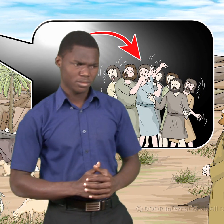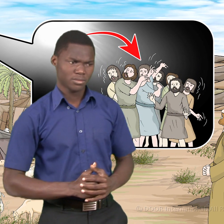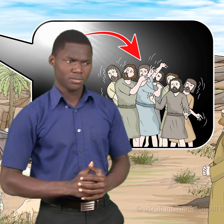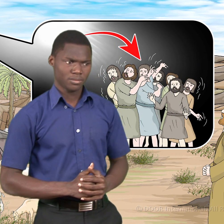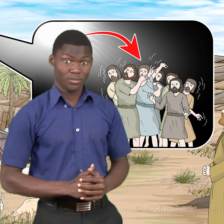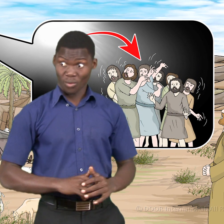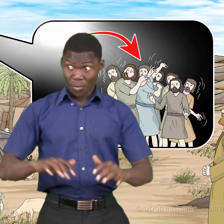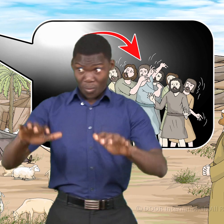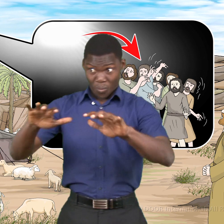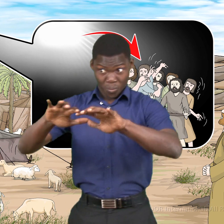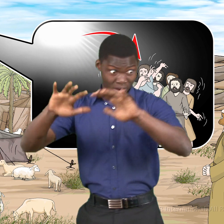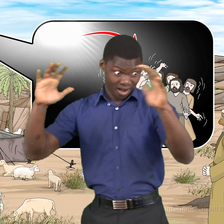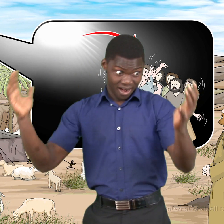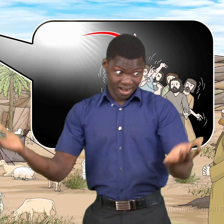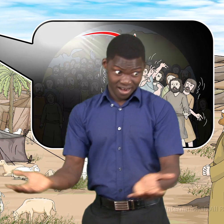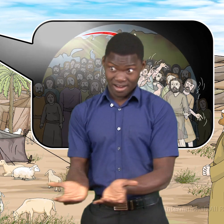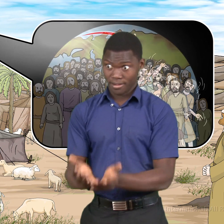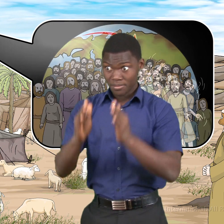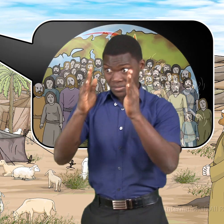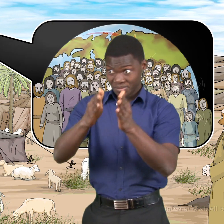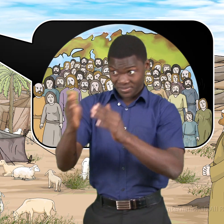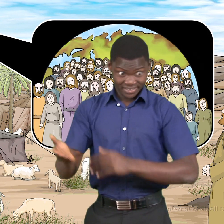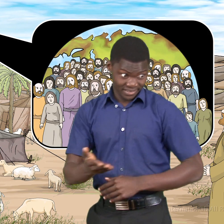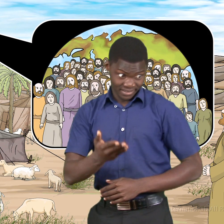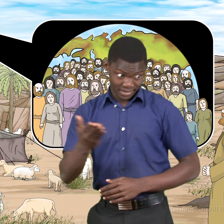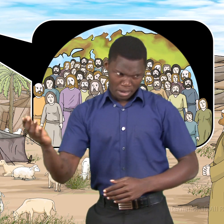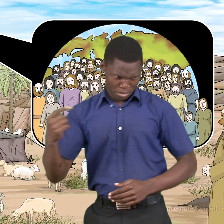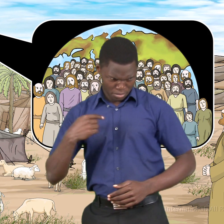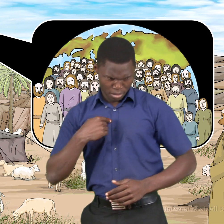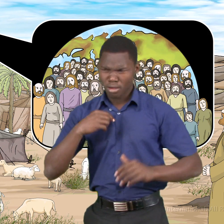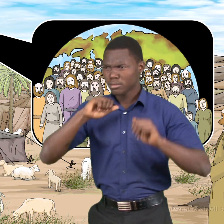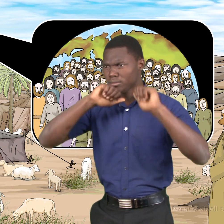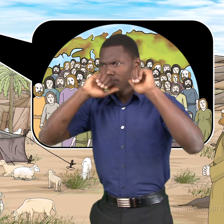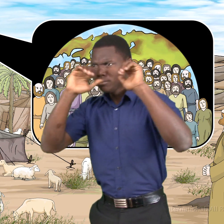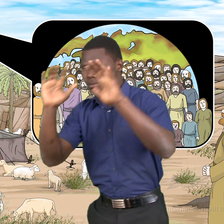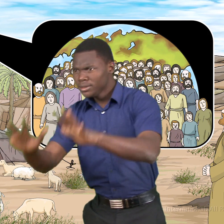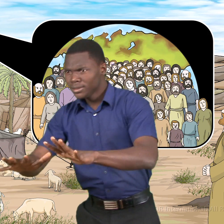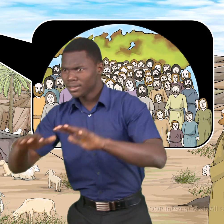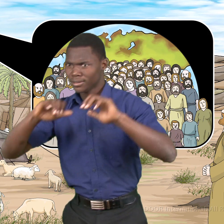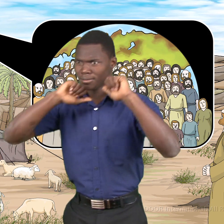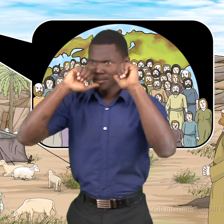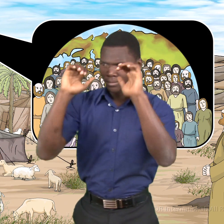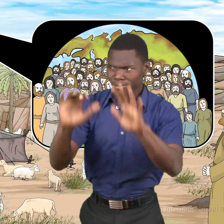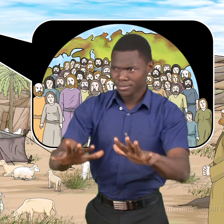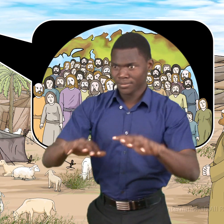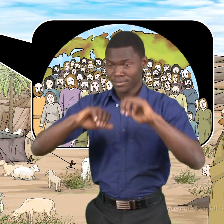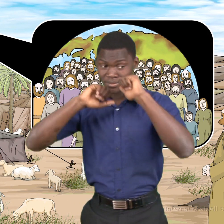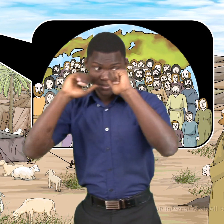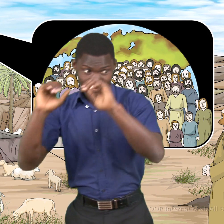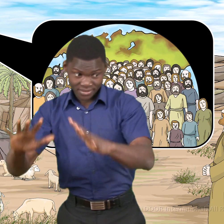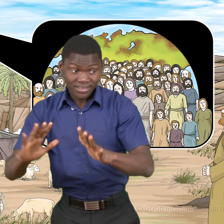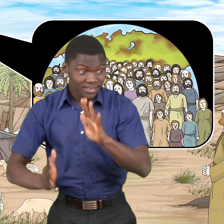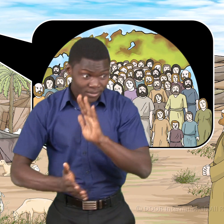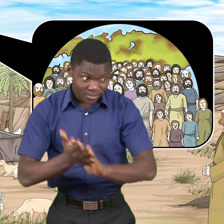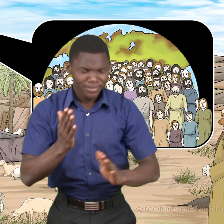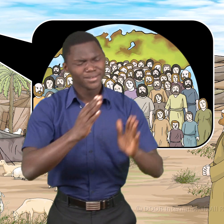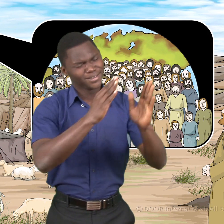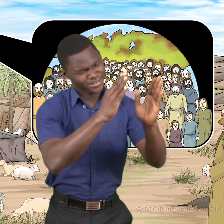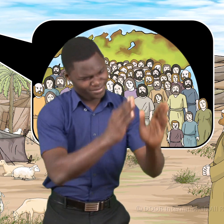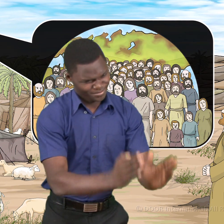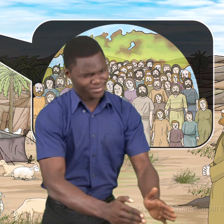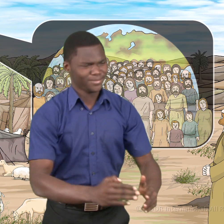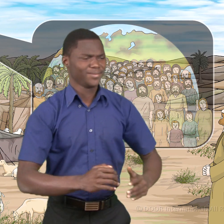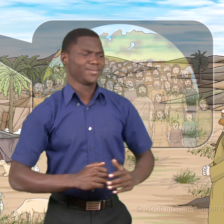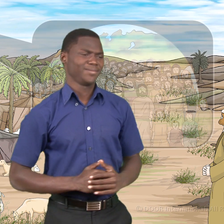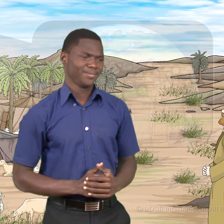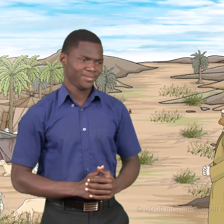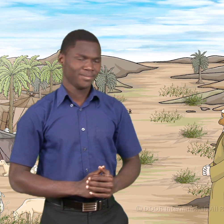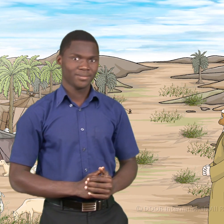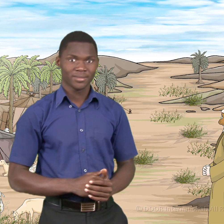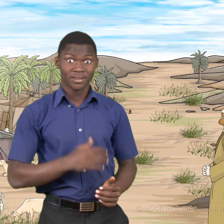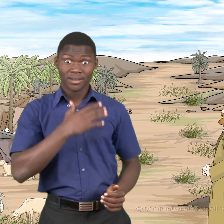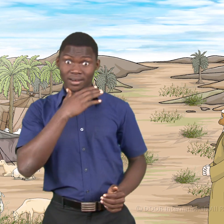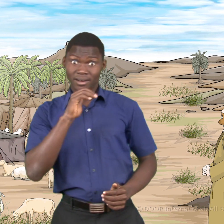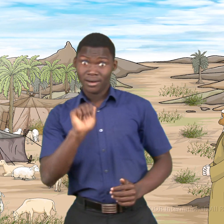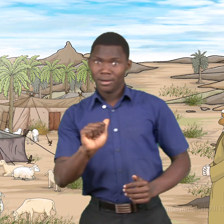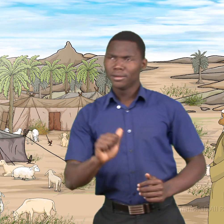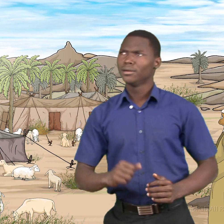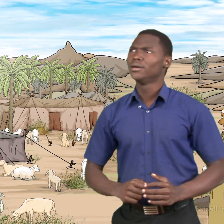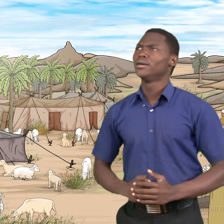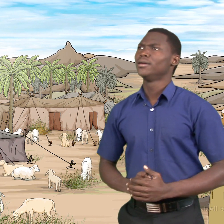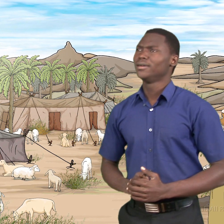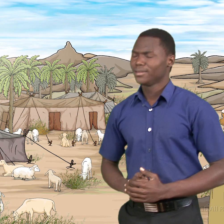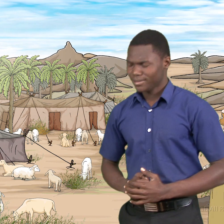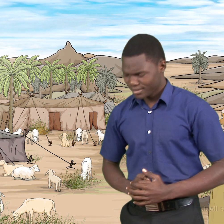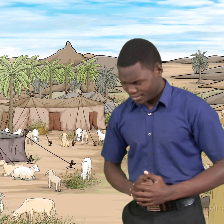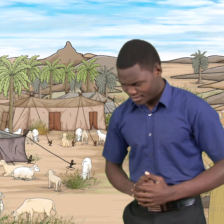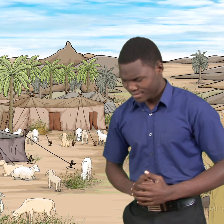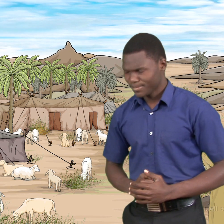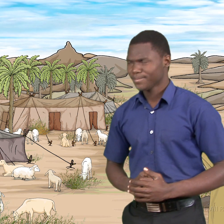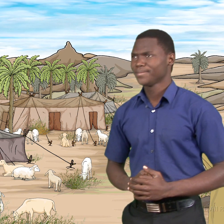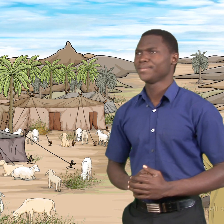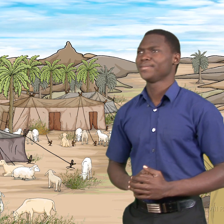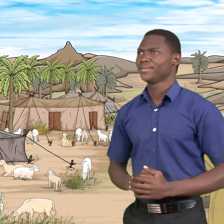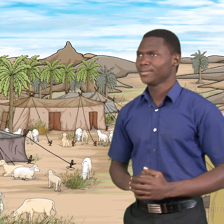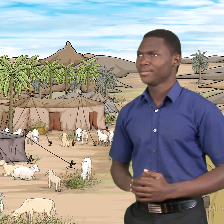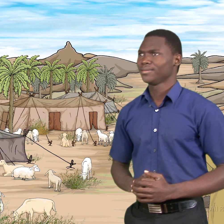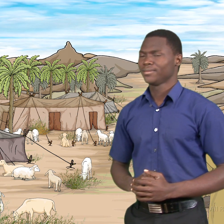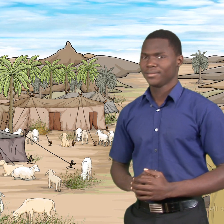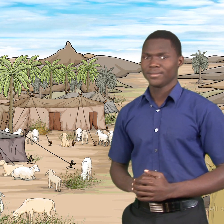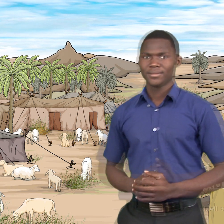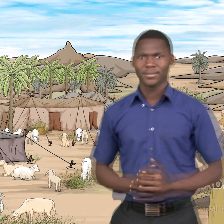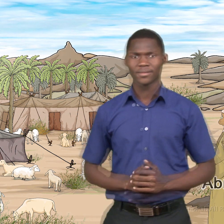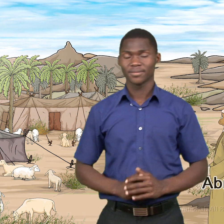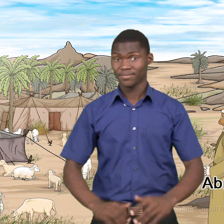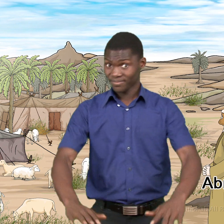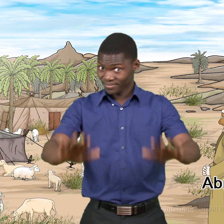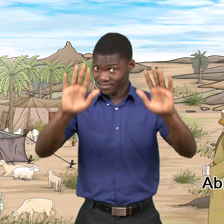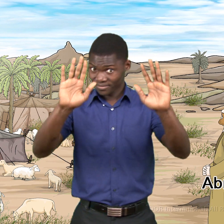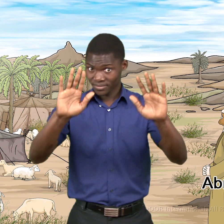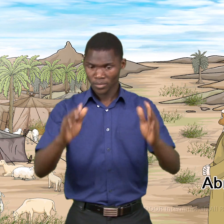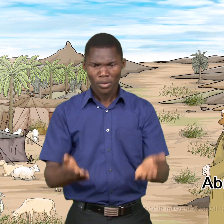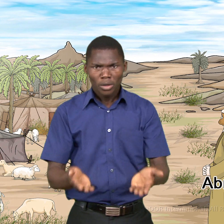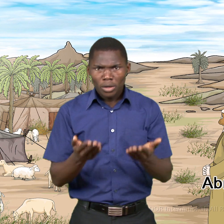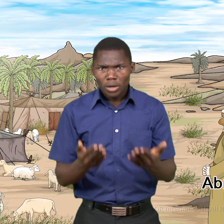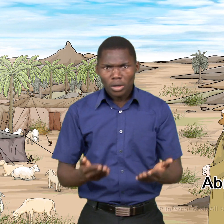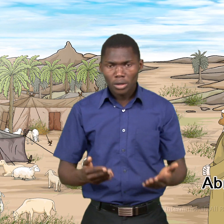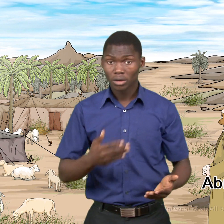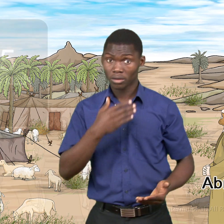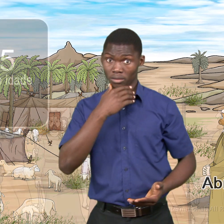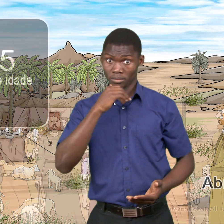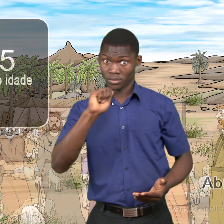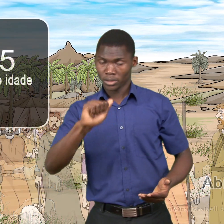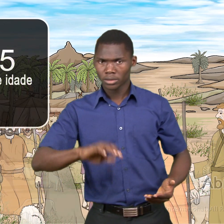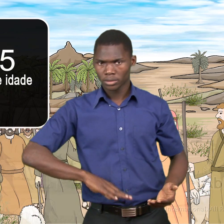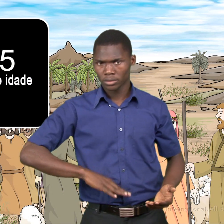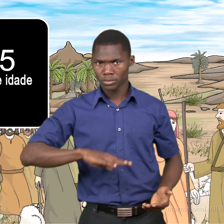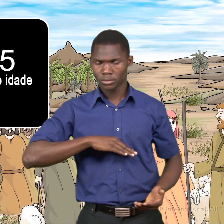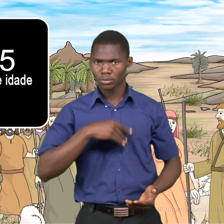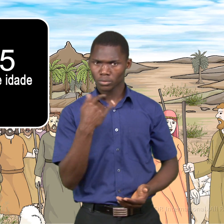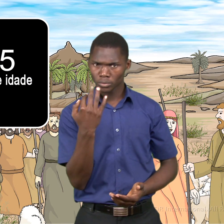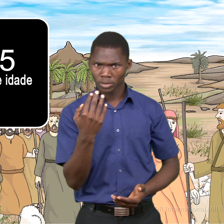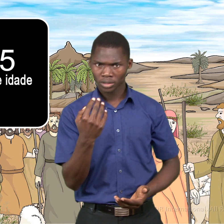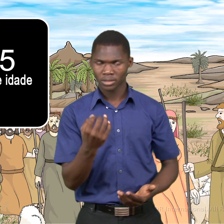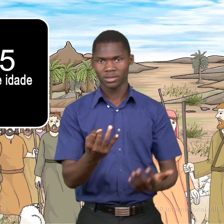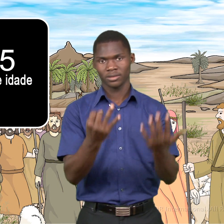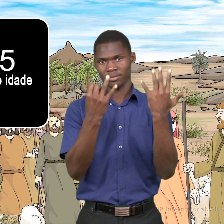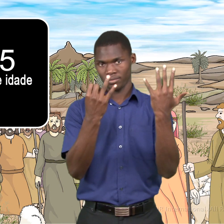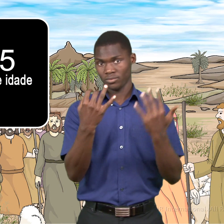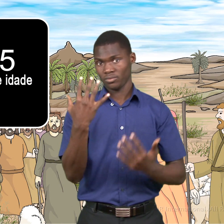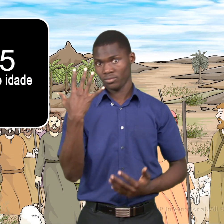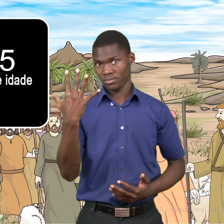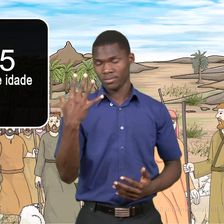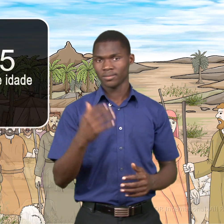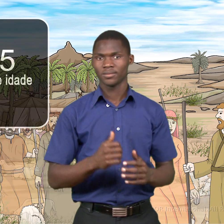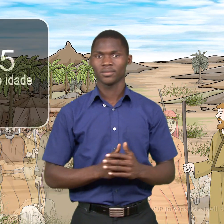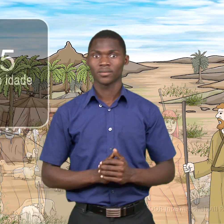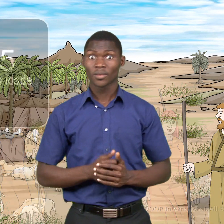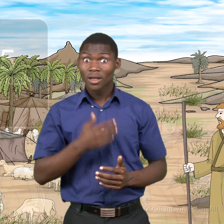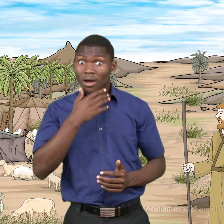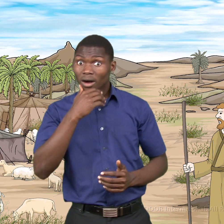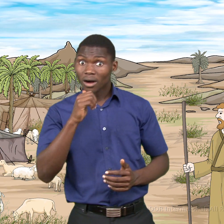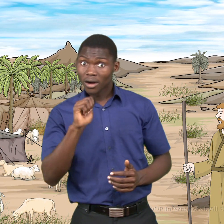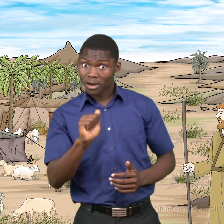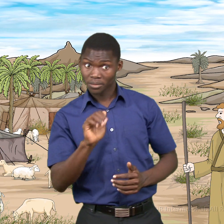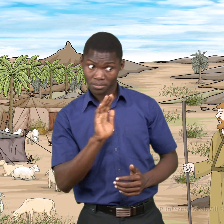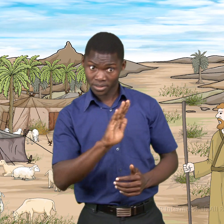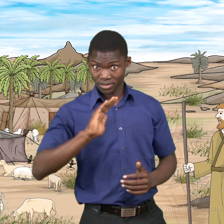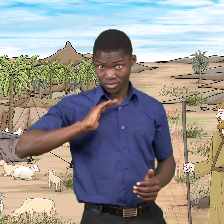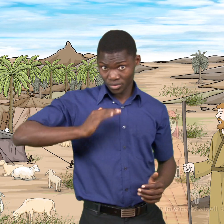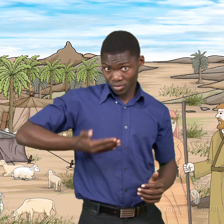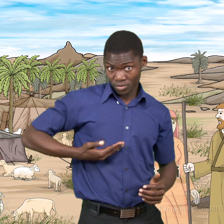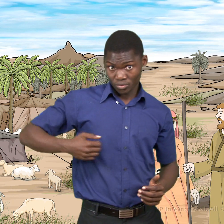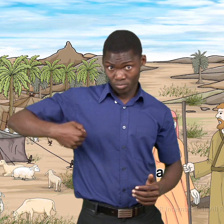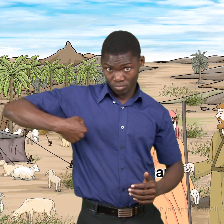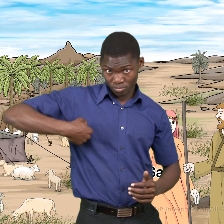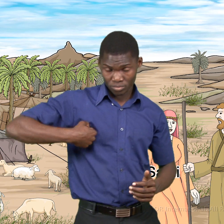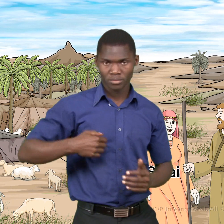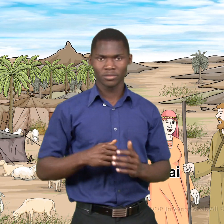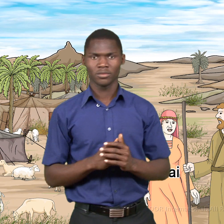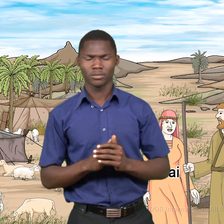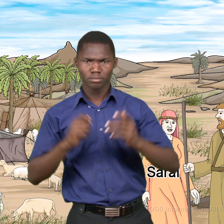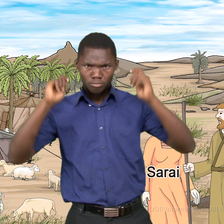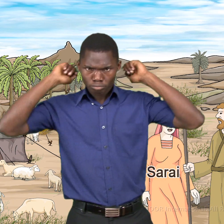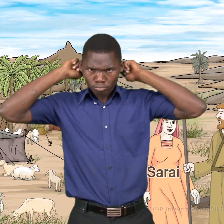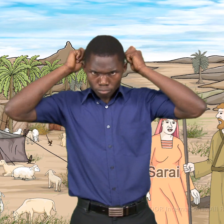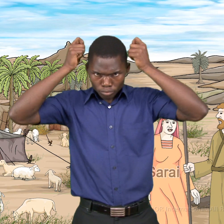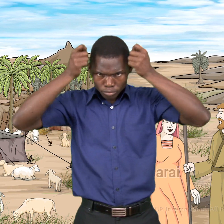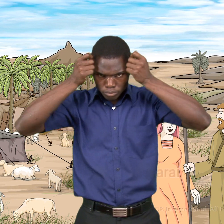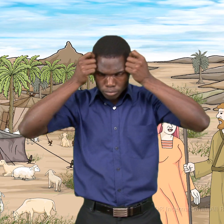and all the families of the earth will be blessed through you.” So Abram departed, as the LORD had directed him, and Lot went with him. Abram was seventy-five years old when he left Haran.